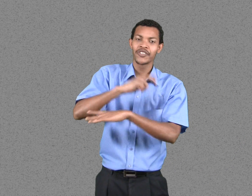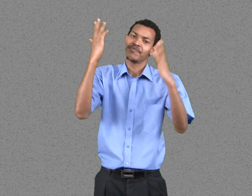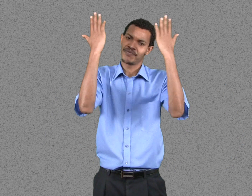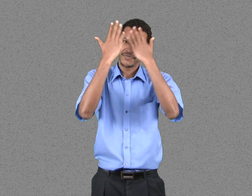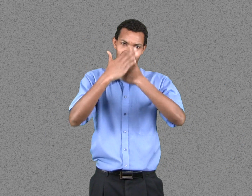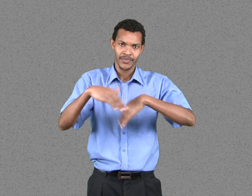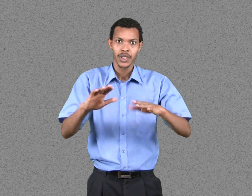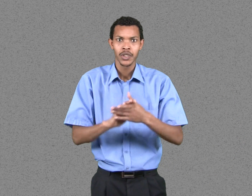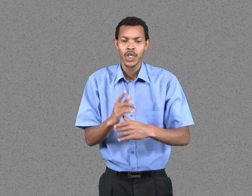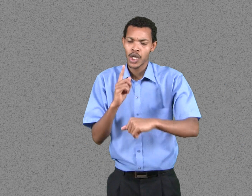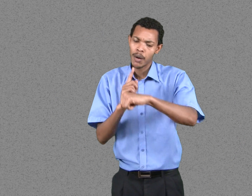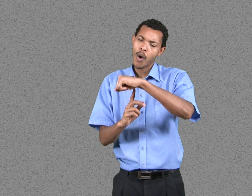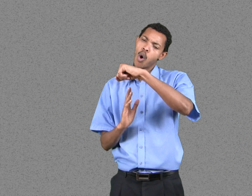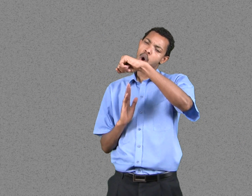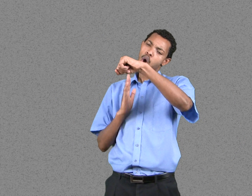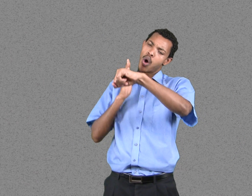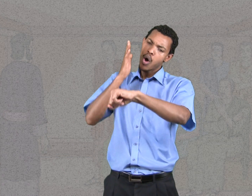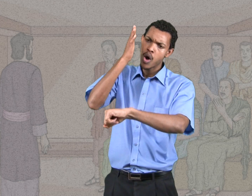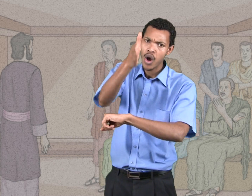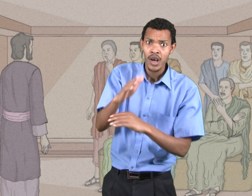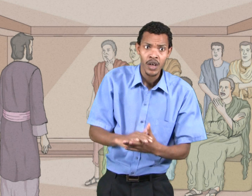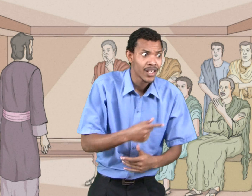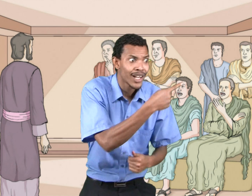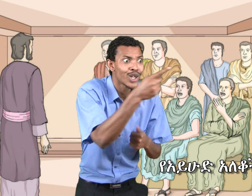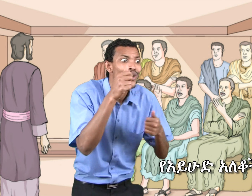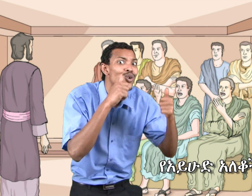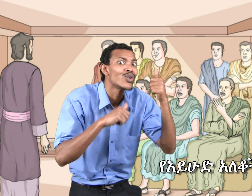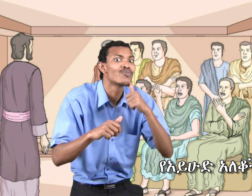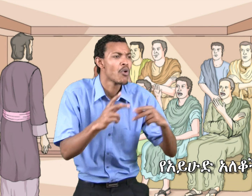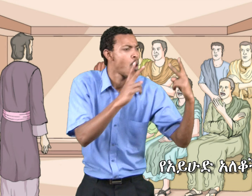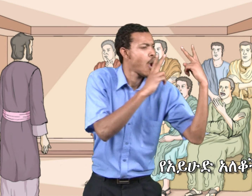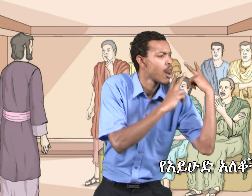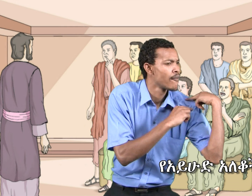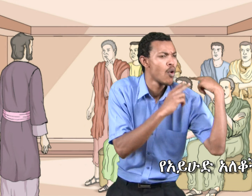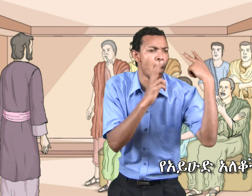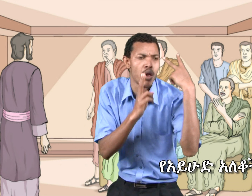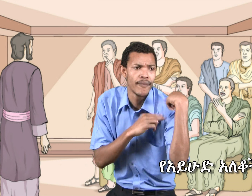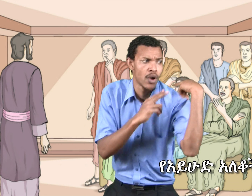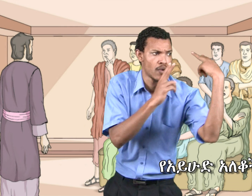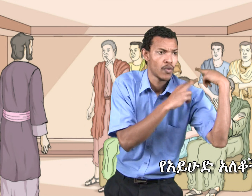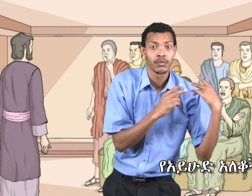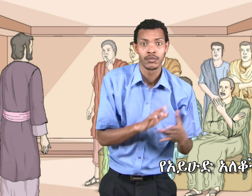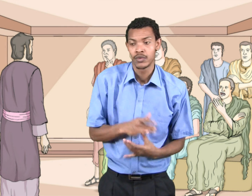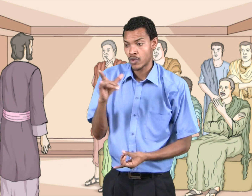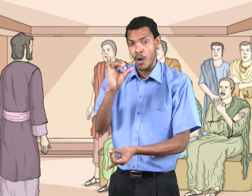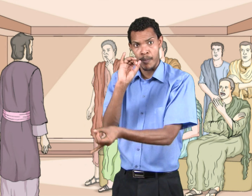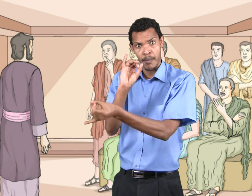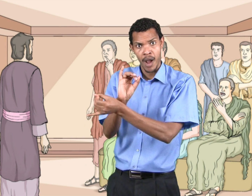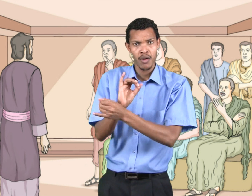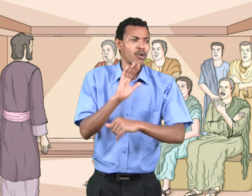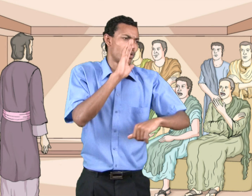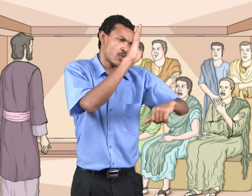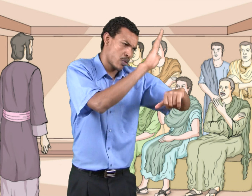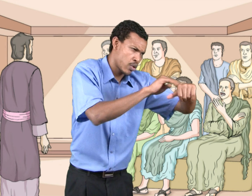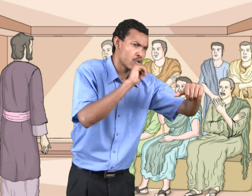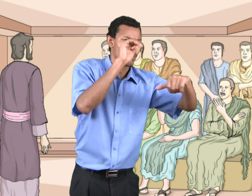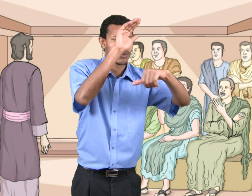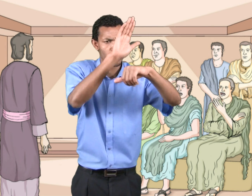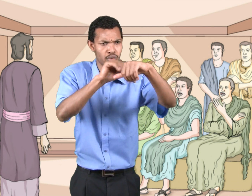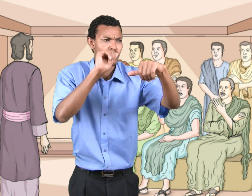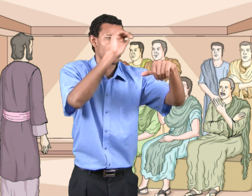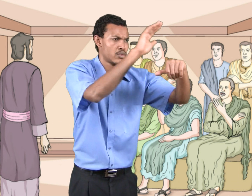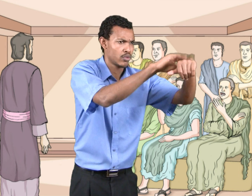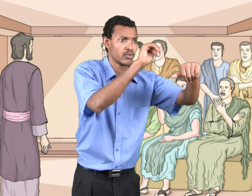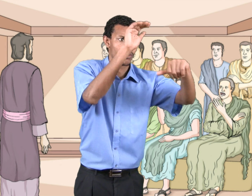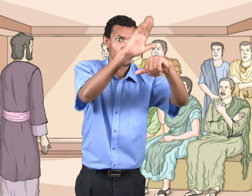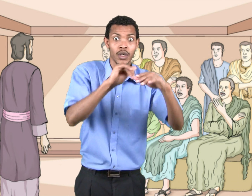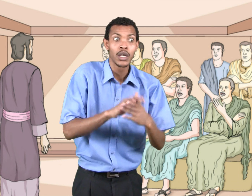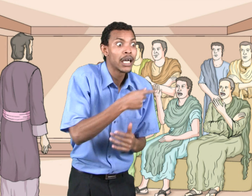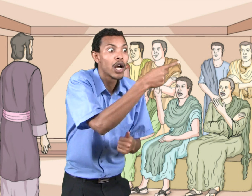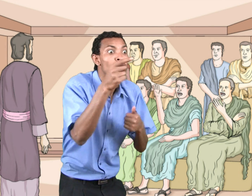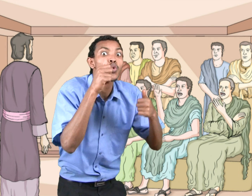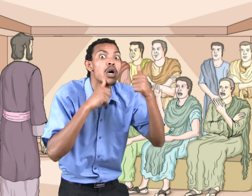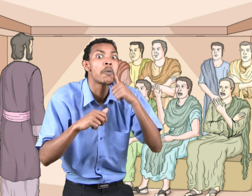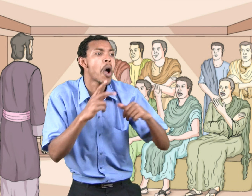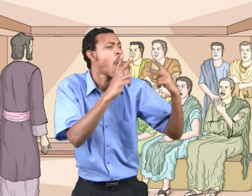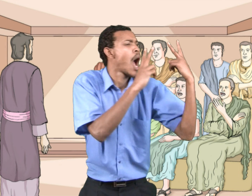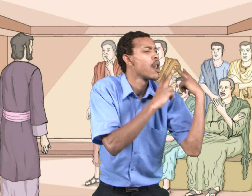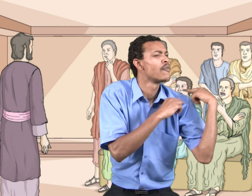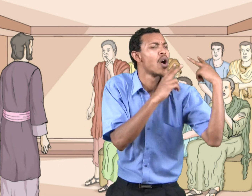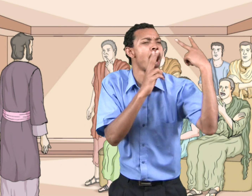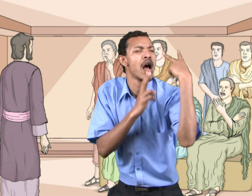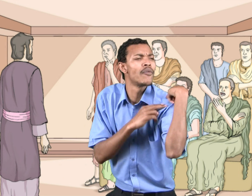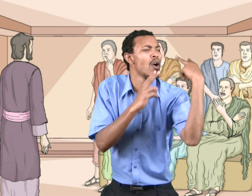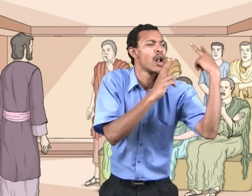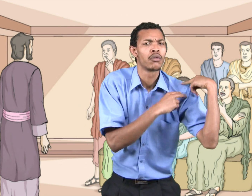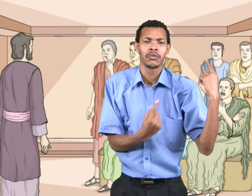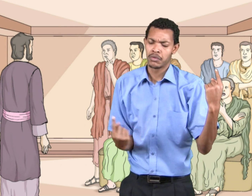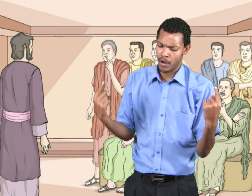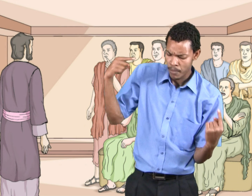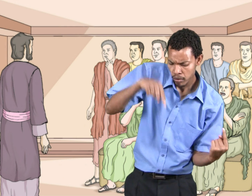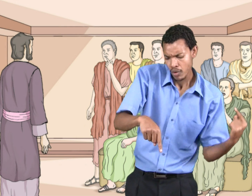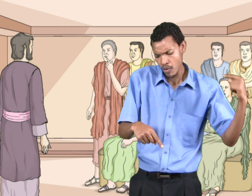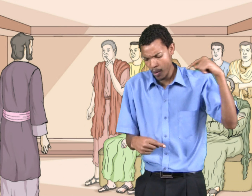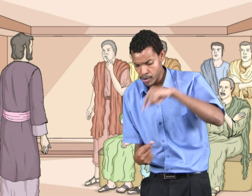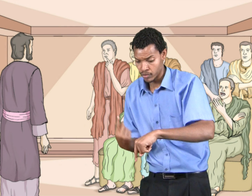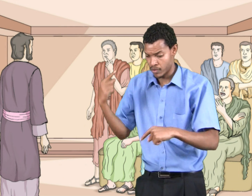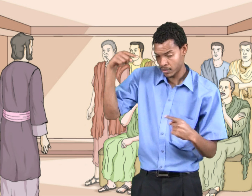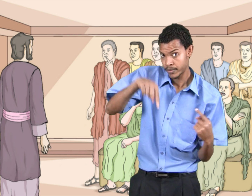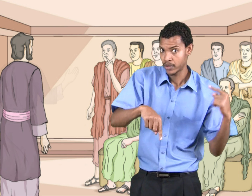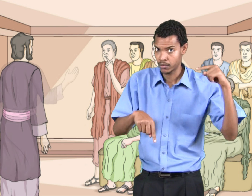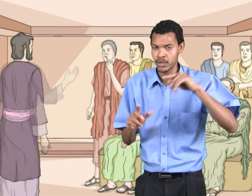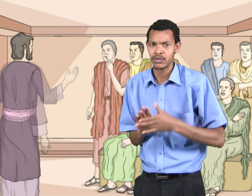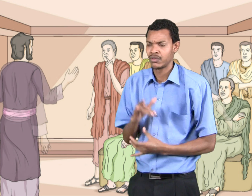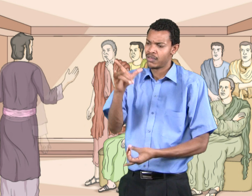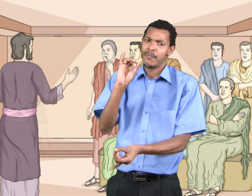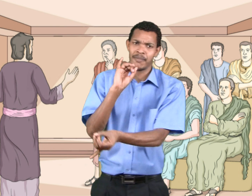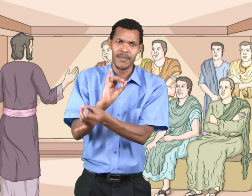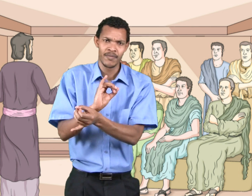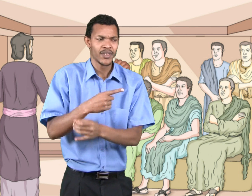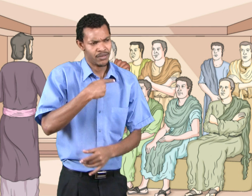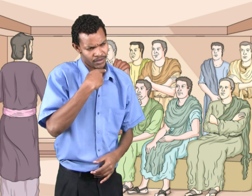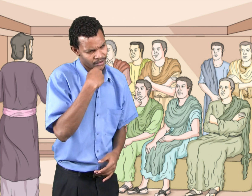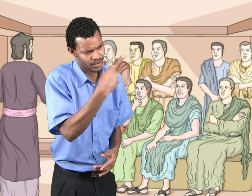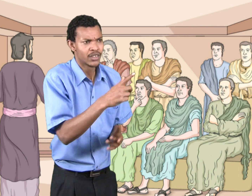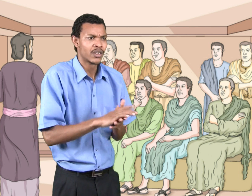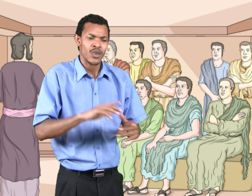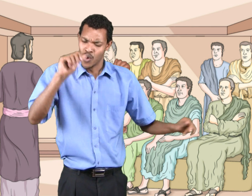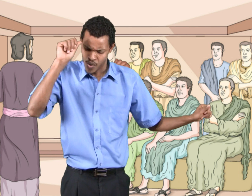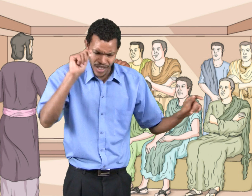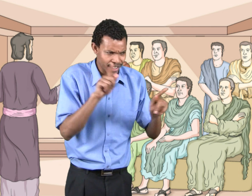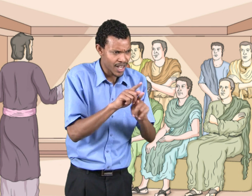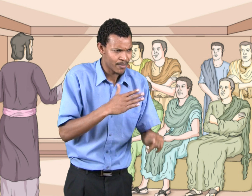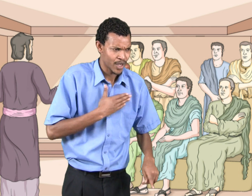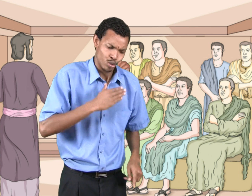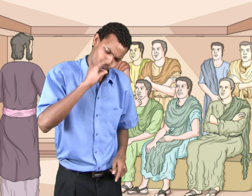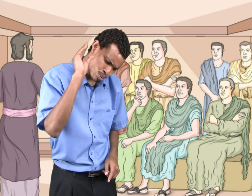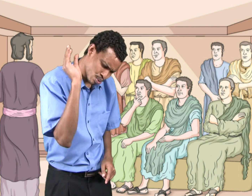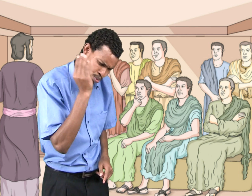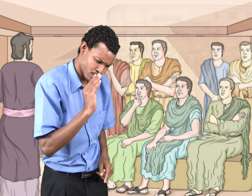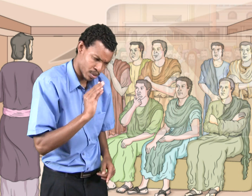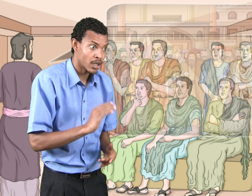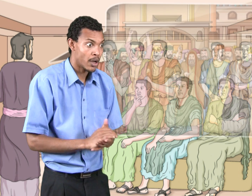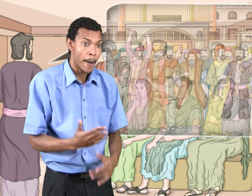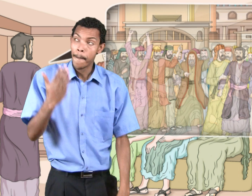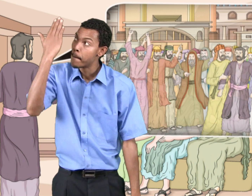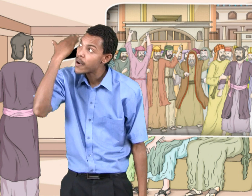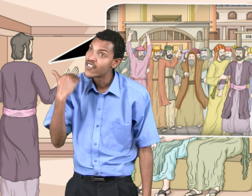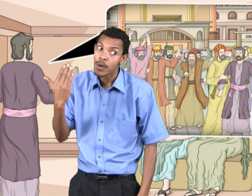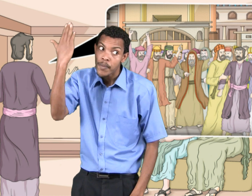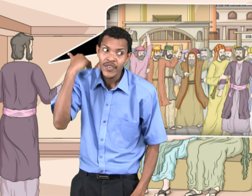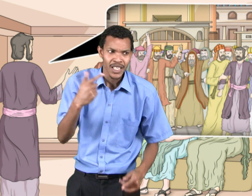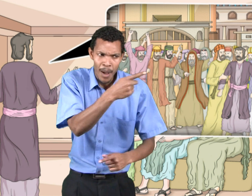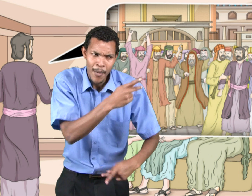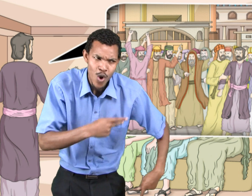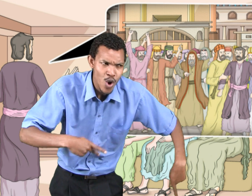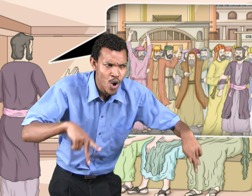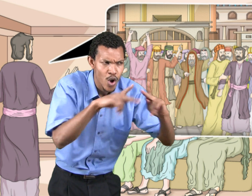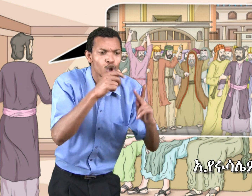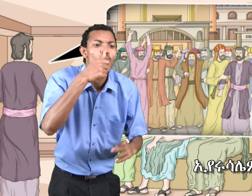After three days, he called together the leaders of the Jews.